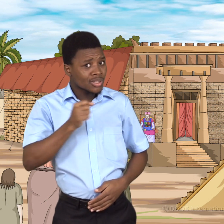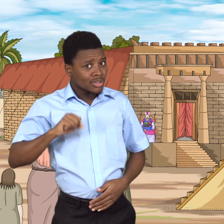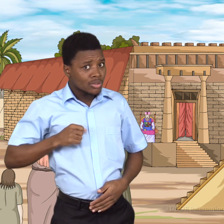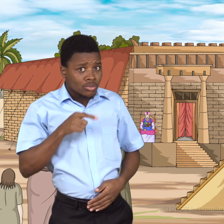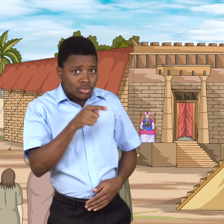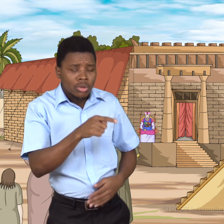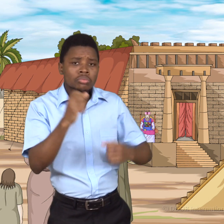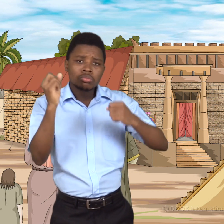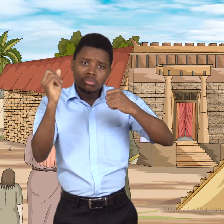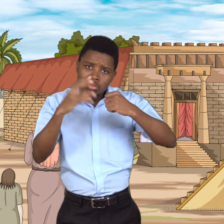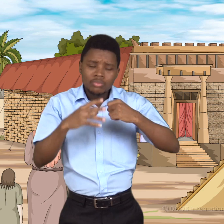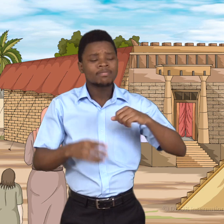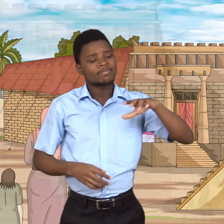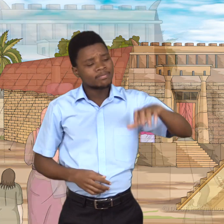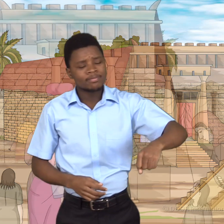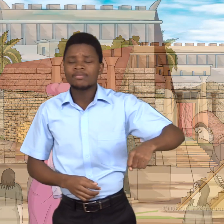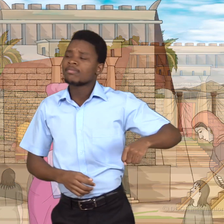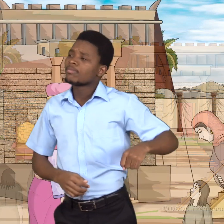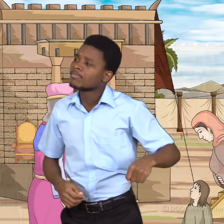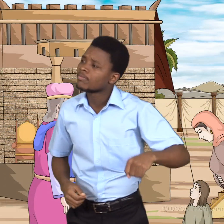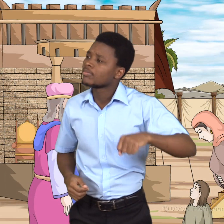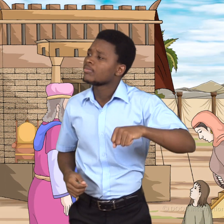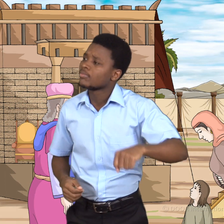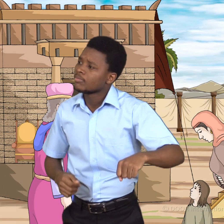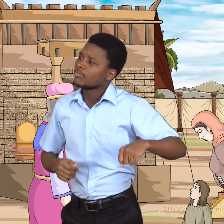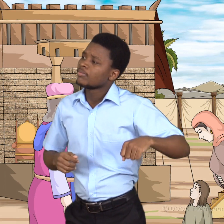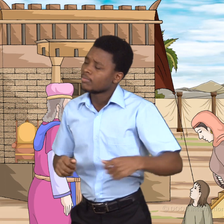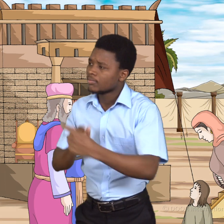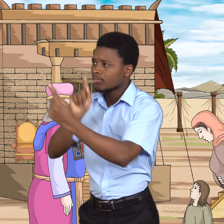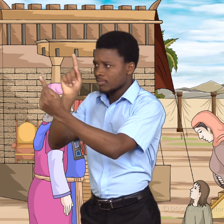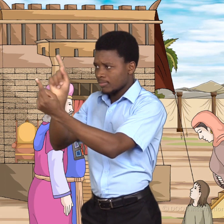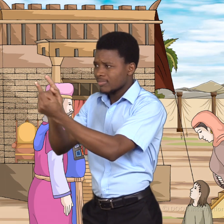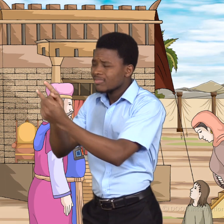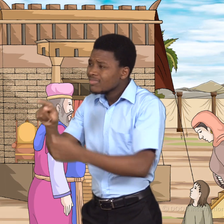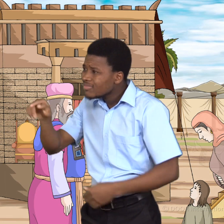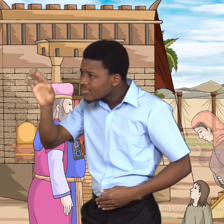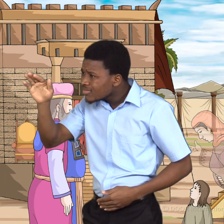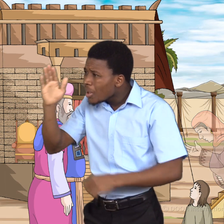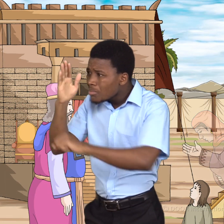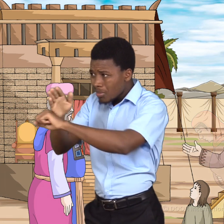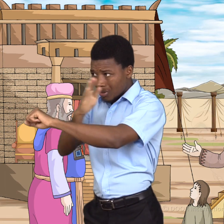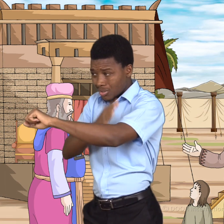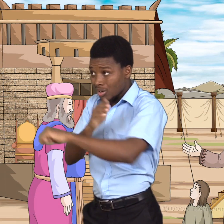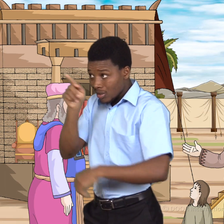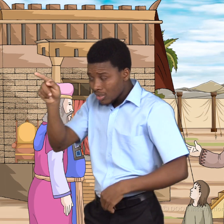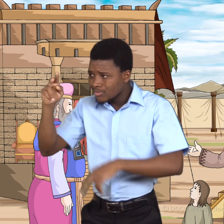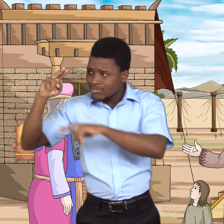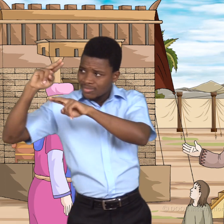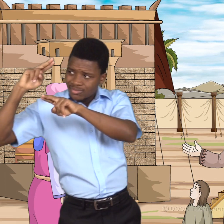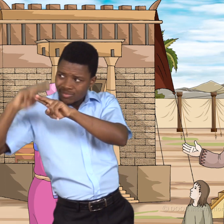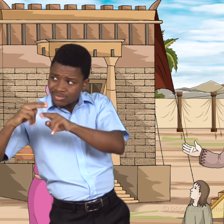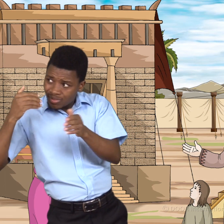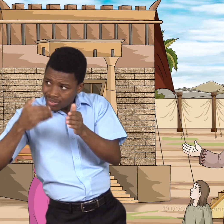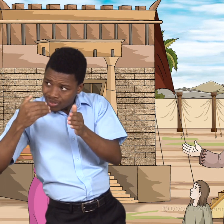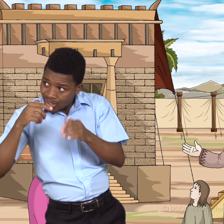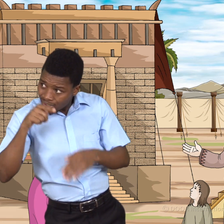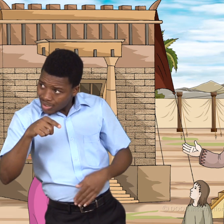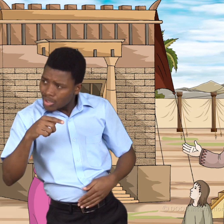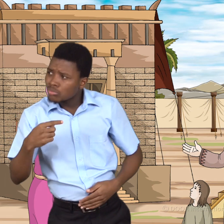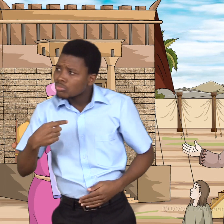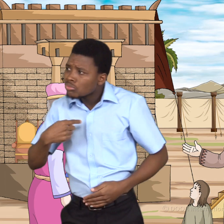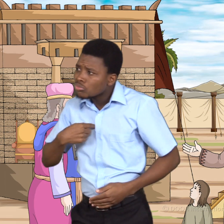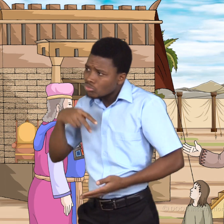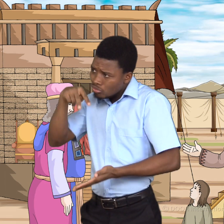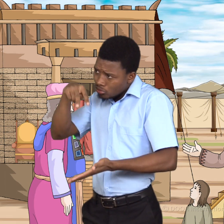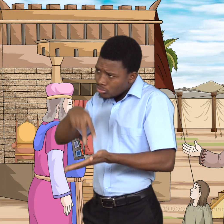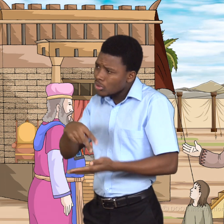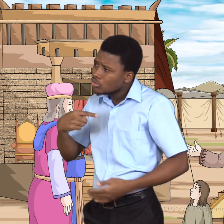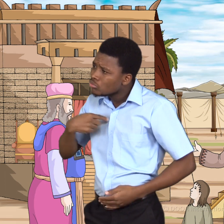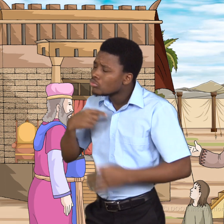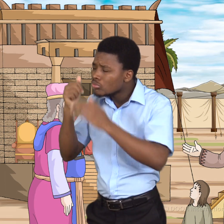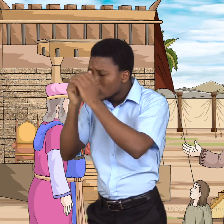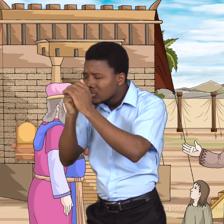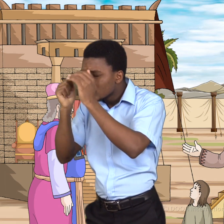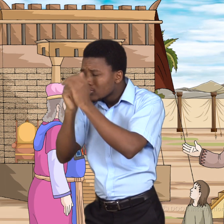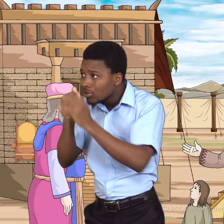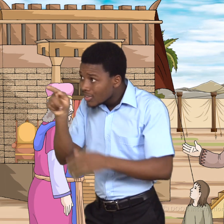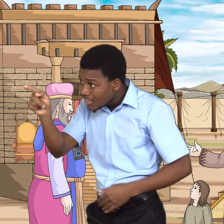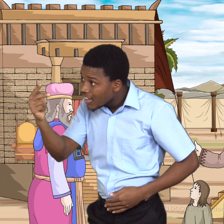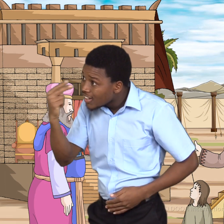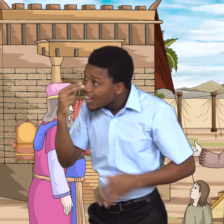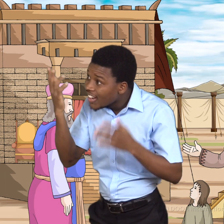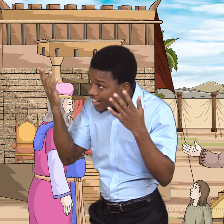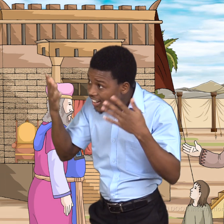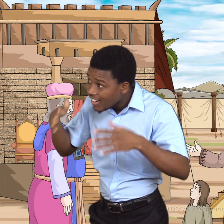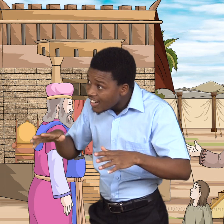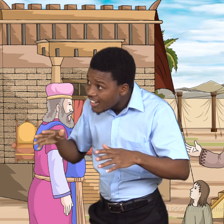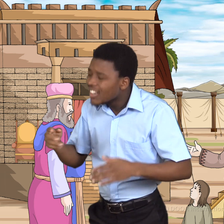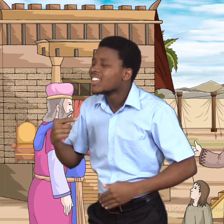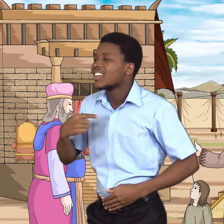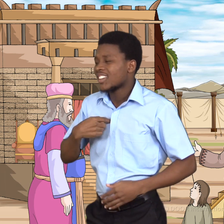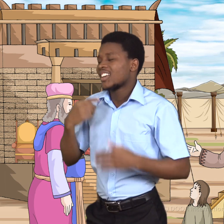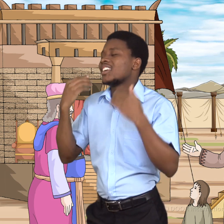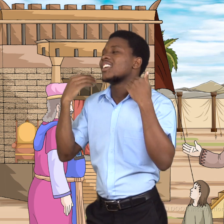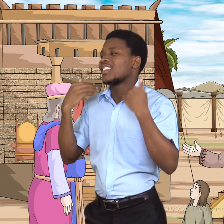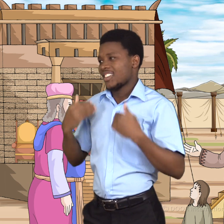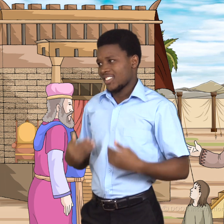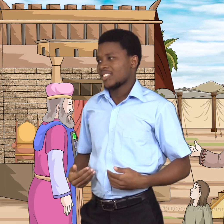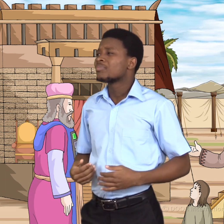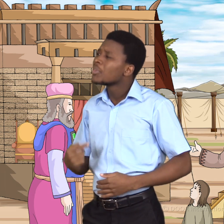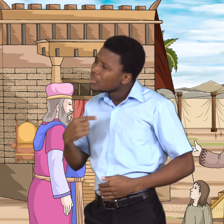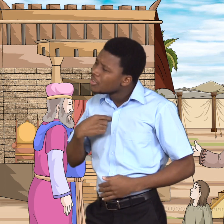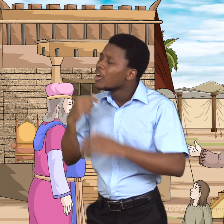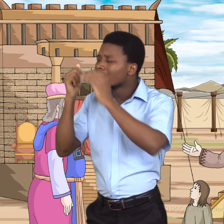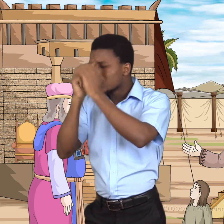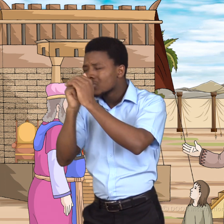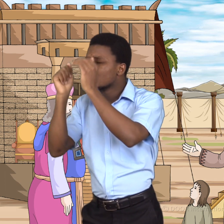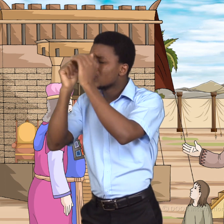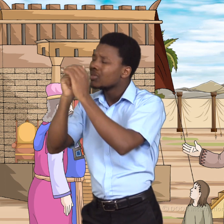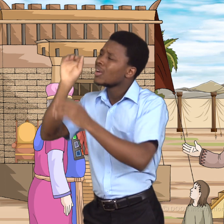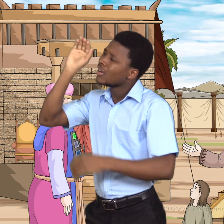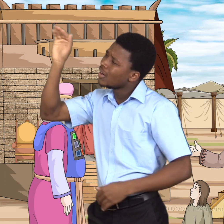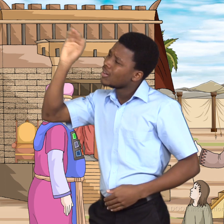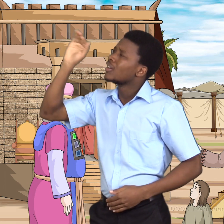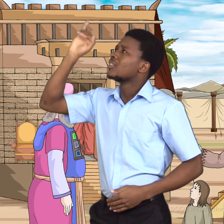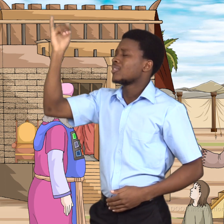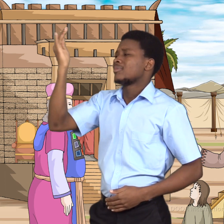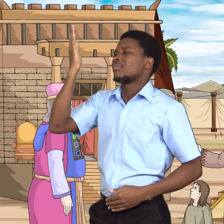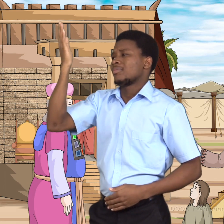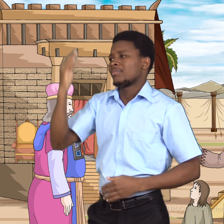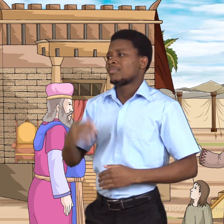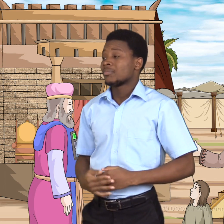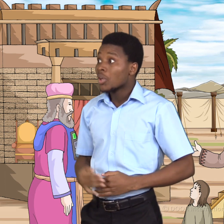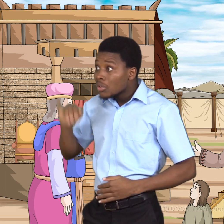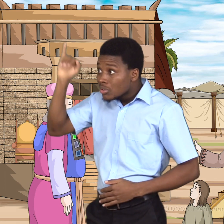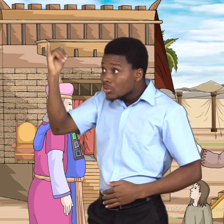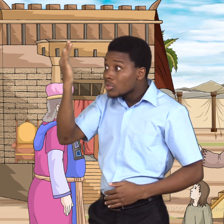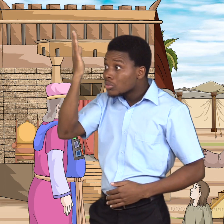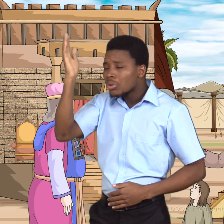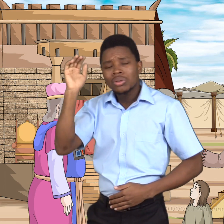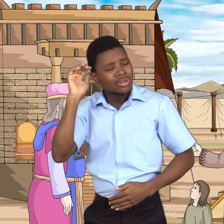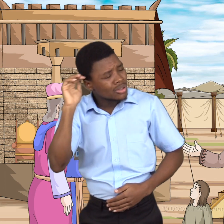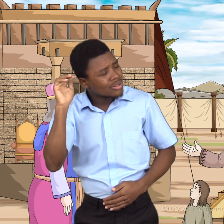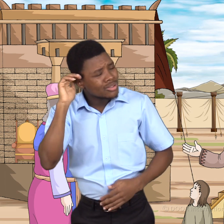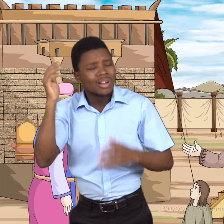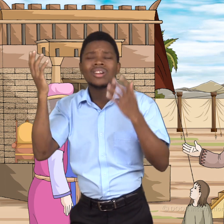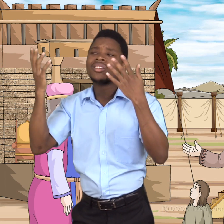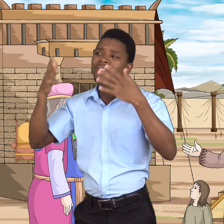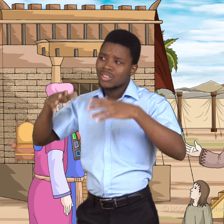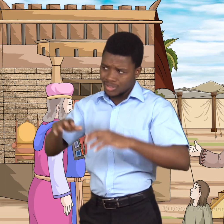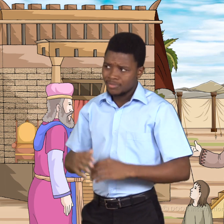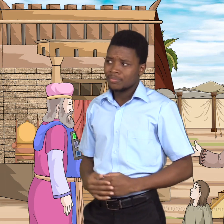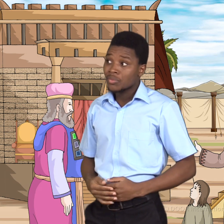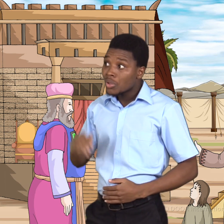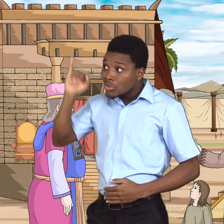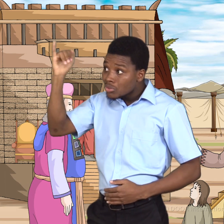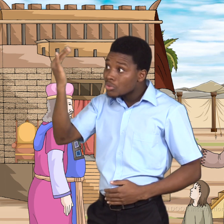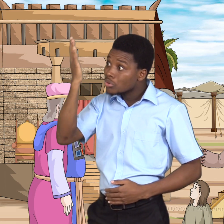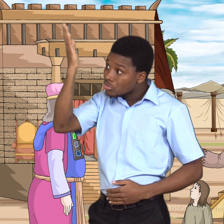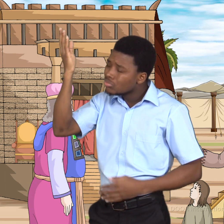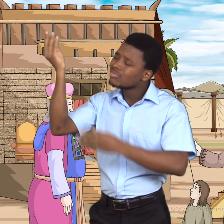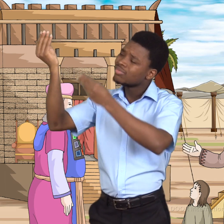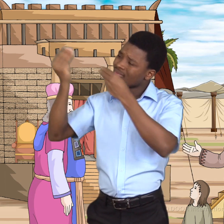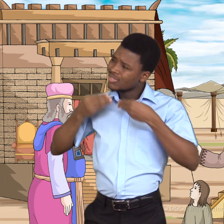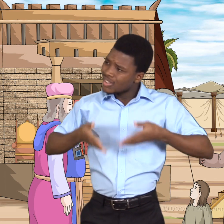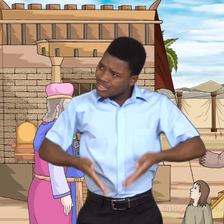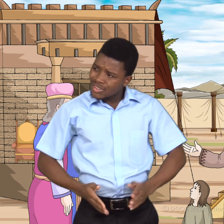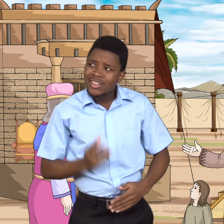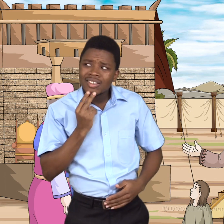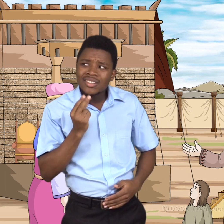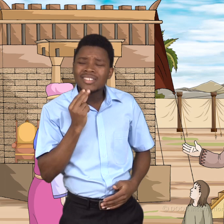“Please, my lord,” said Hannah, “as surely as you live, my lord, I am the woman who stood here beside you praying to the LORD. I prayed for this boy, and since the LORD has granted me what I asked of Him, I now dedicate the boy to the LORD. For as long as he lives, he is dedicated to the LORD.” So they worshiped the LORD there. At that time Hannah prayed: “My heart rejoices in the LORD in whom my horn is exalted. My mouth speaks boldly against my enemies, for I rejoice in Your salvation. There is no one holy like the LORD. Indeed, there is no one besides You! And there is no Rock like our God. Do not boast so proudly, or let arrogance come from your mouth, for the LORD is a God who knows, and by Him actions are weighed. The bows of the mighty are broken, but the feeble are equipped with strength.